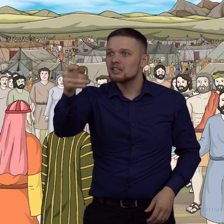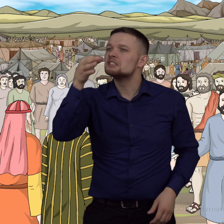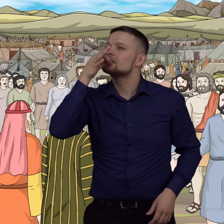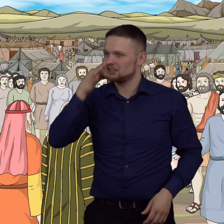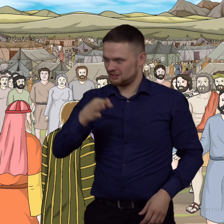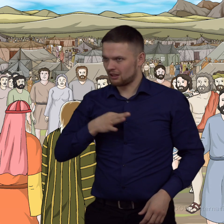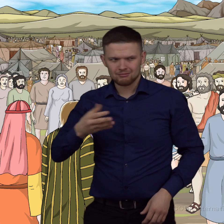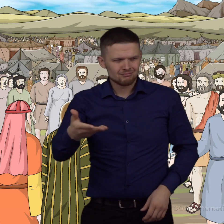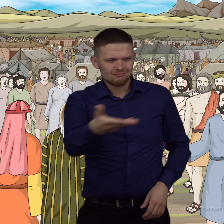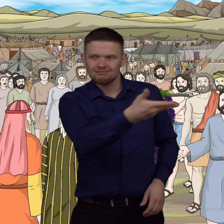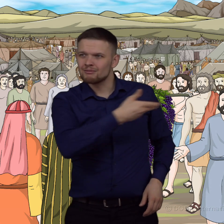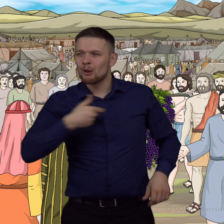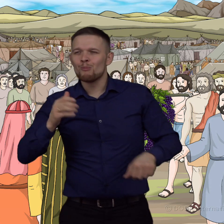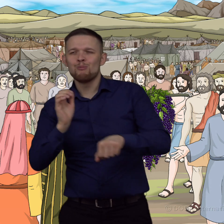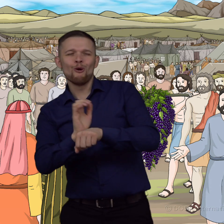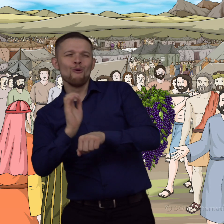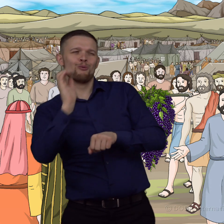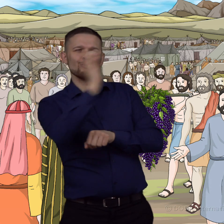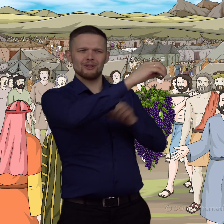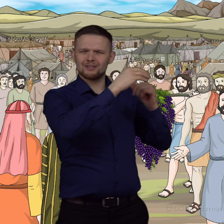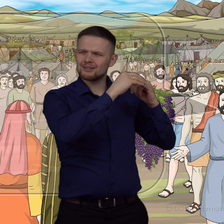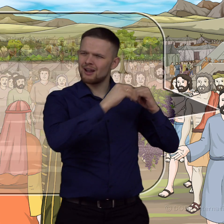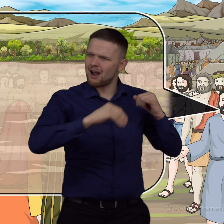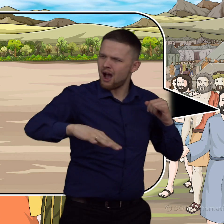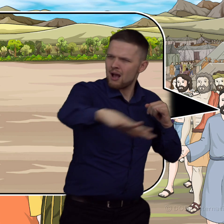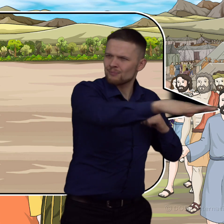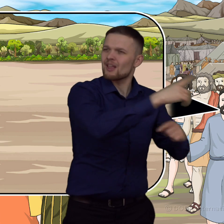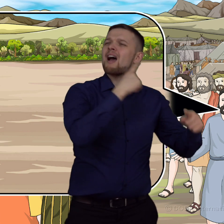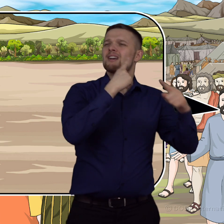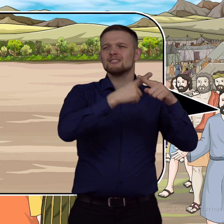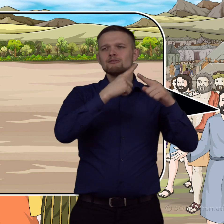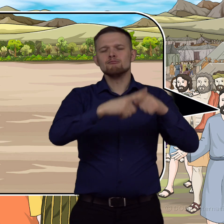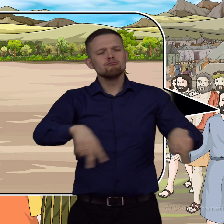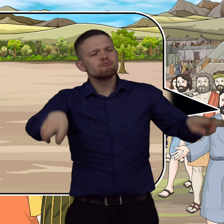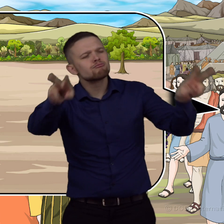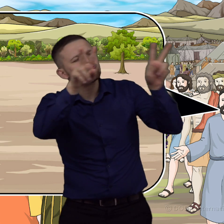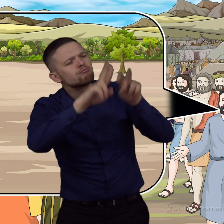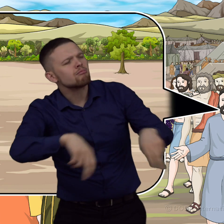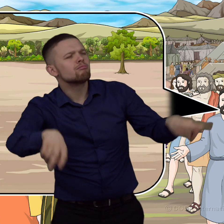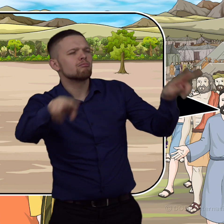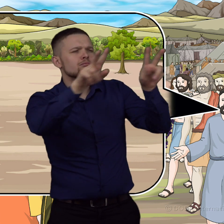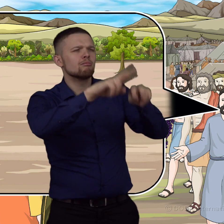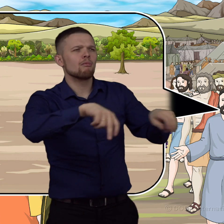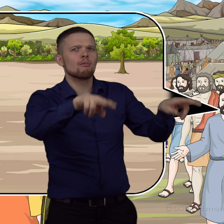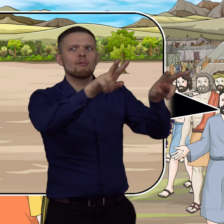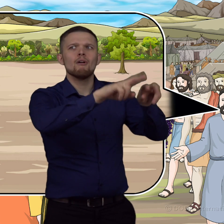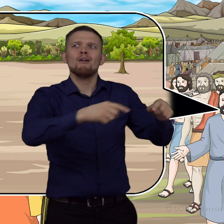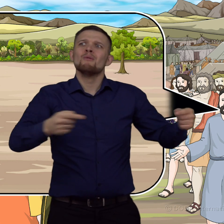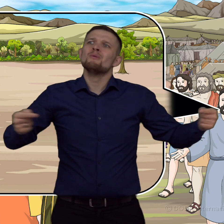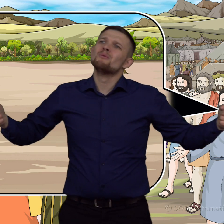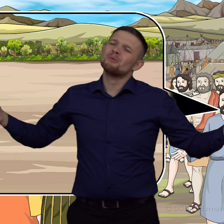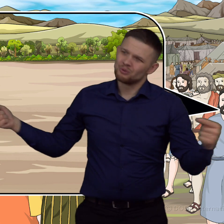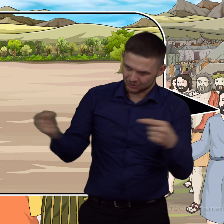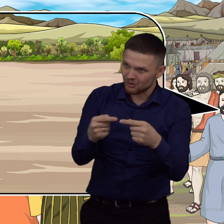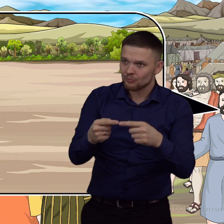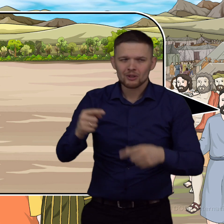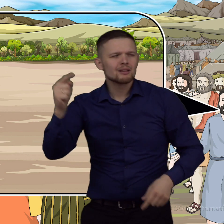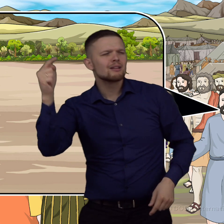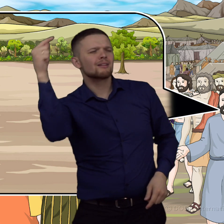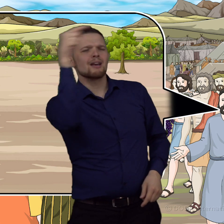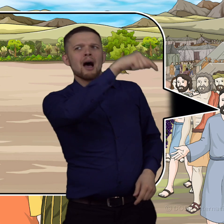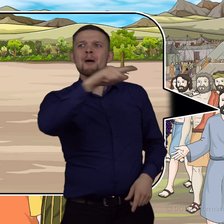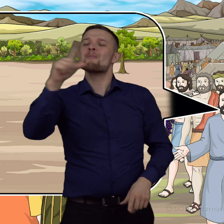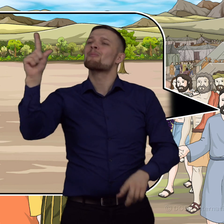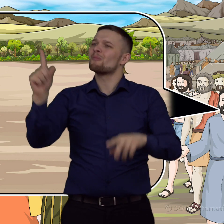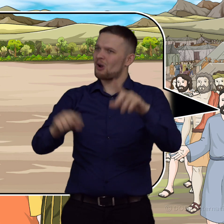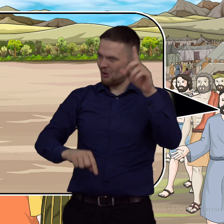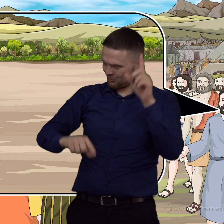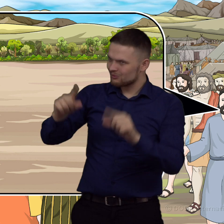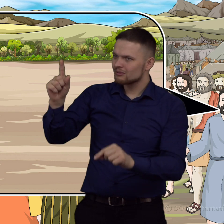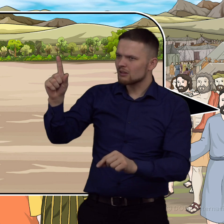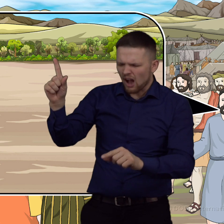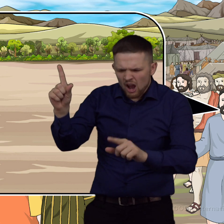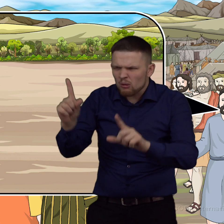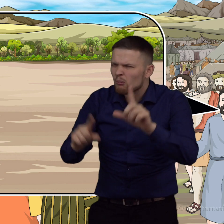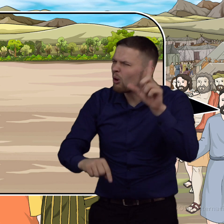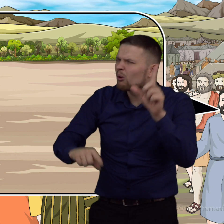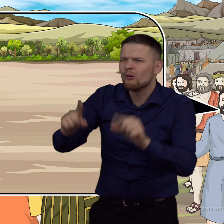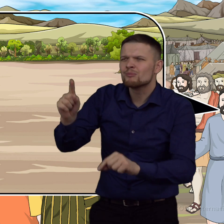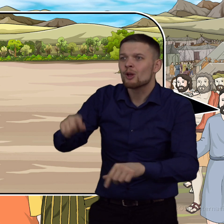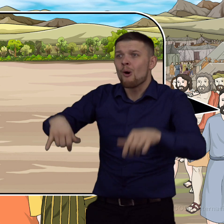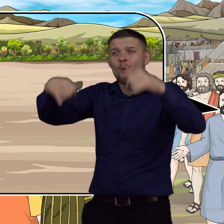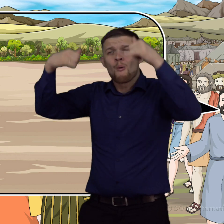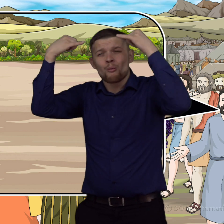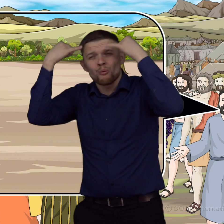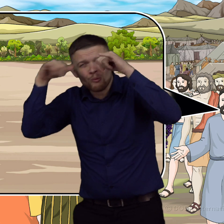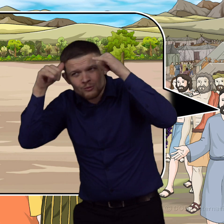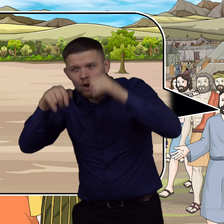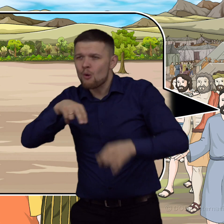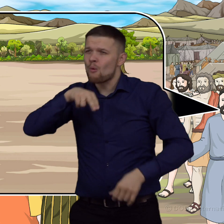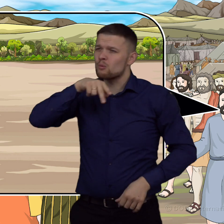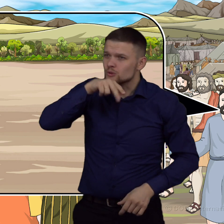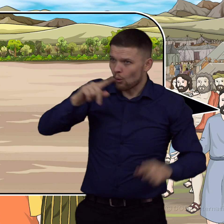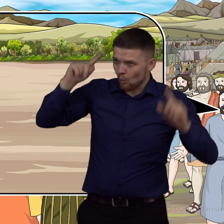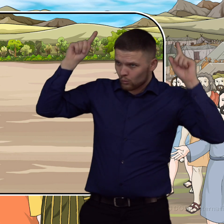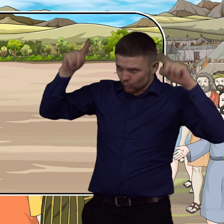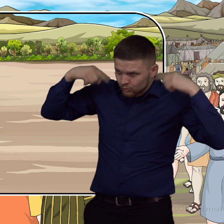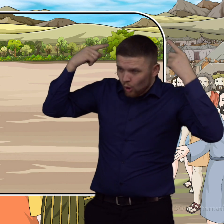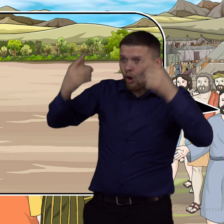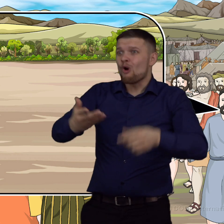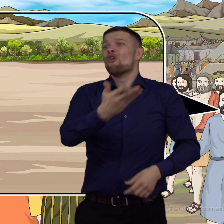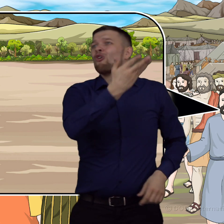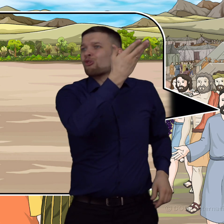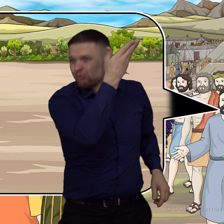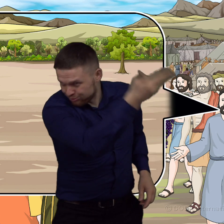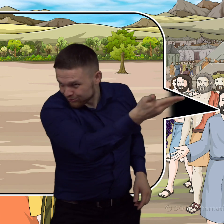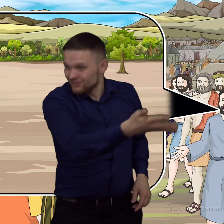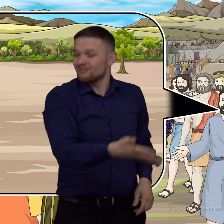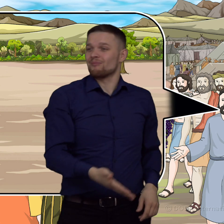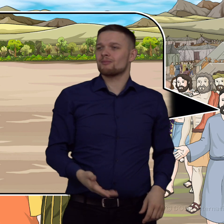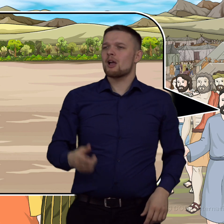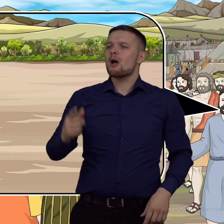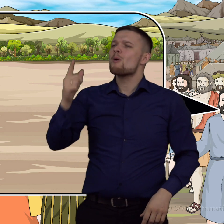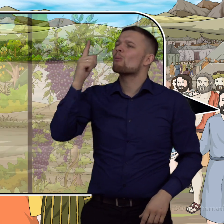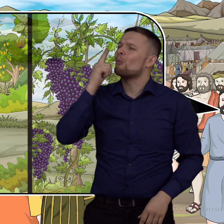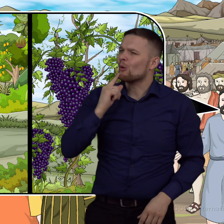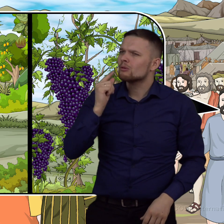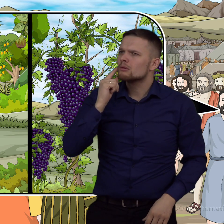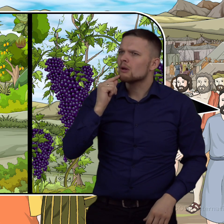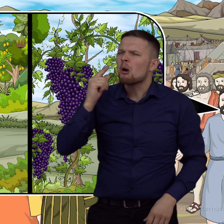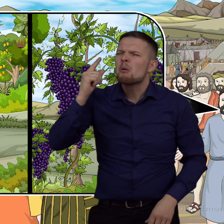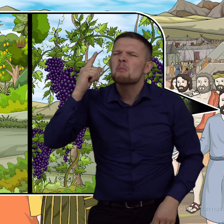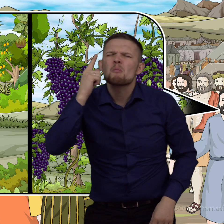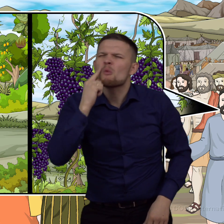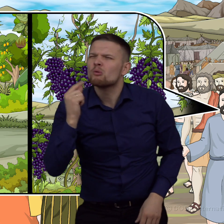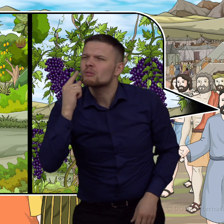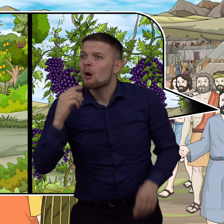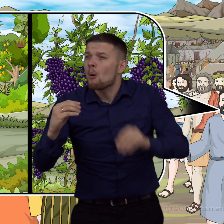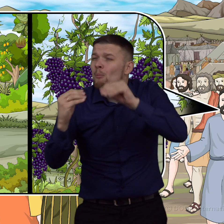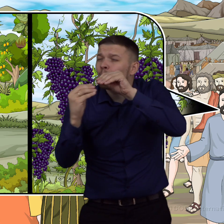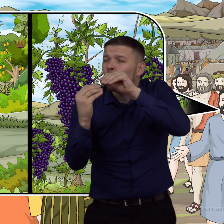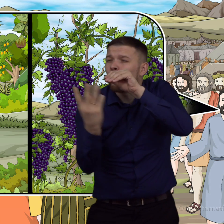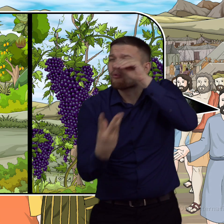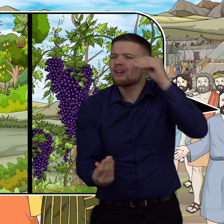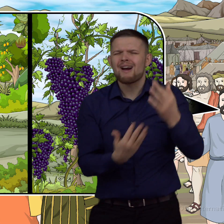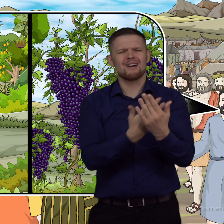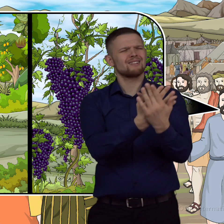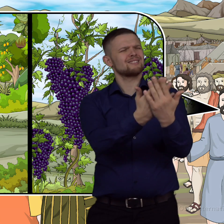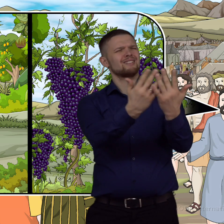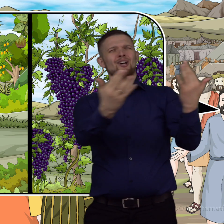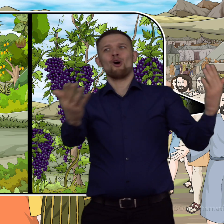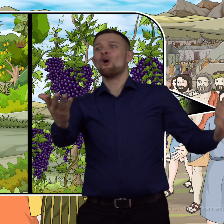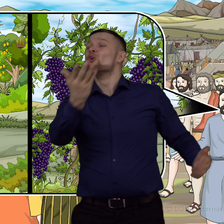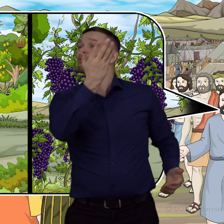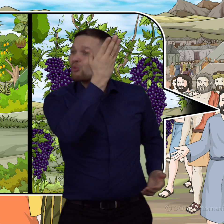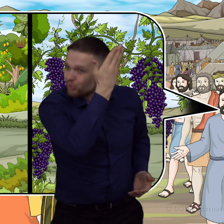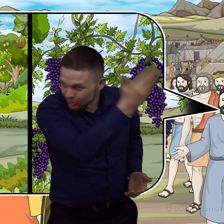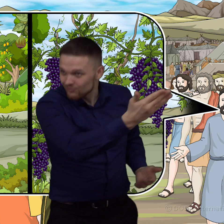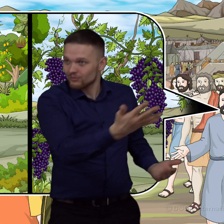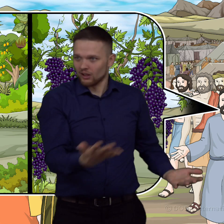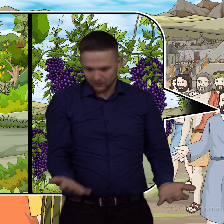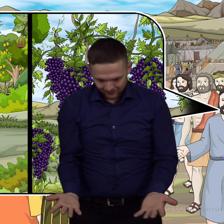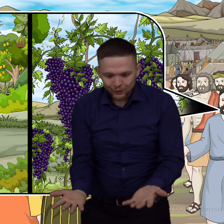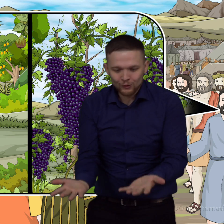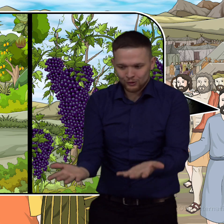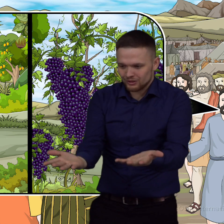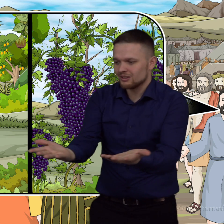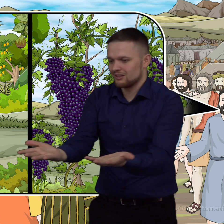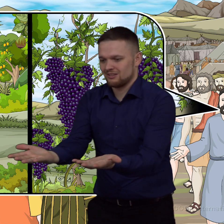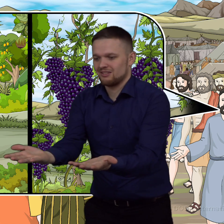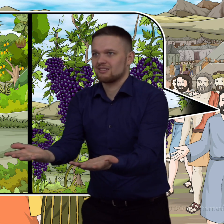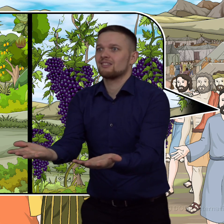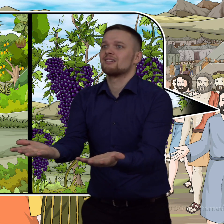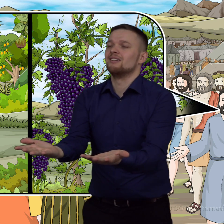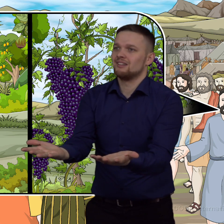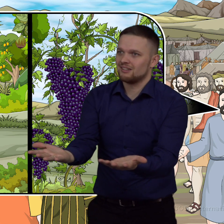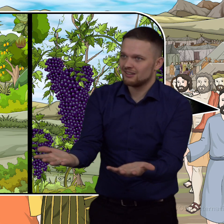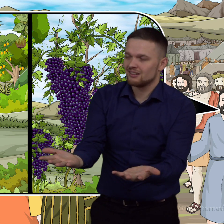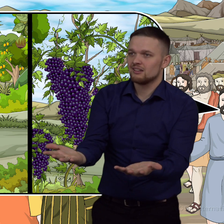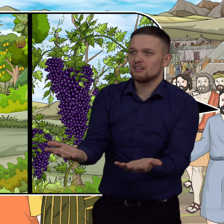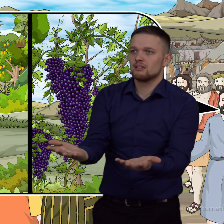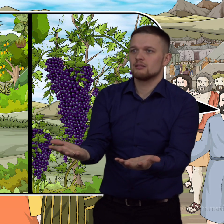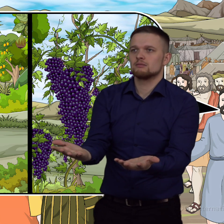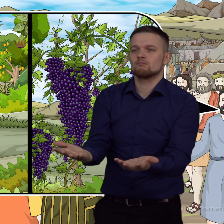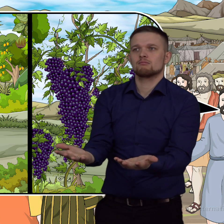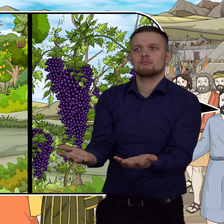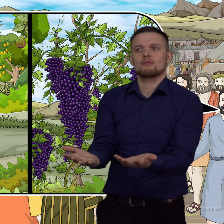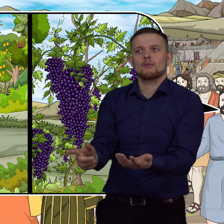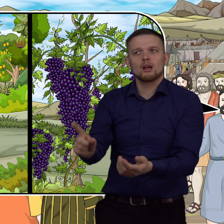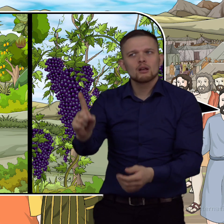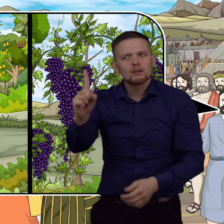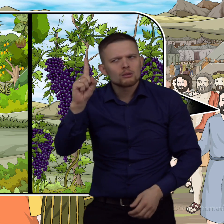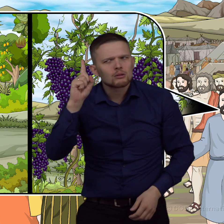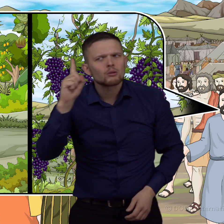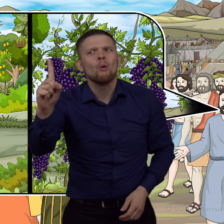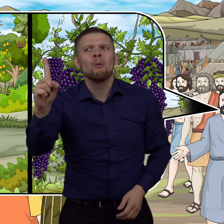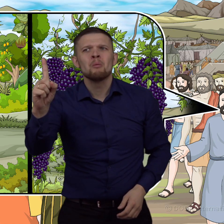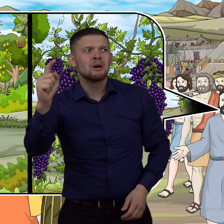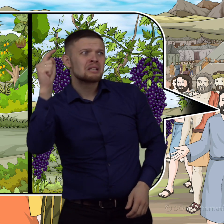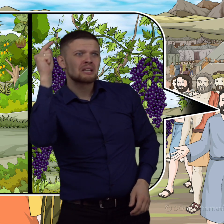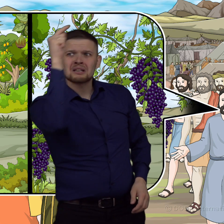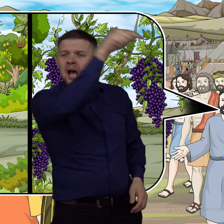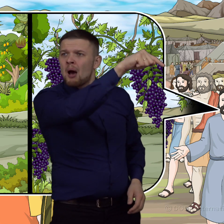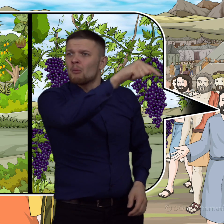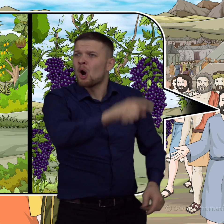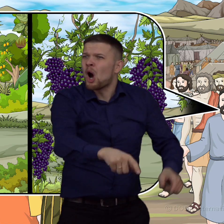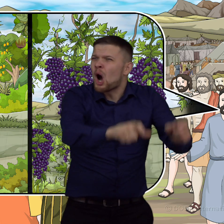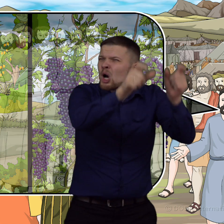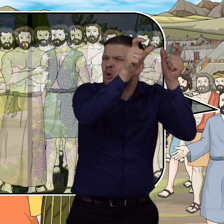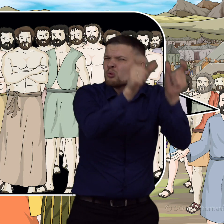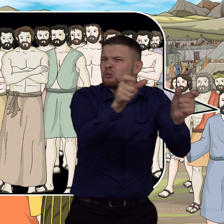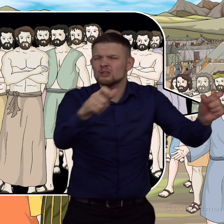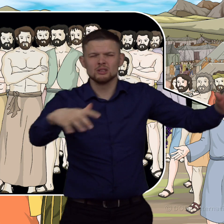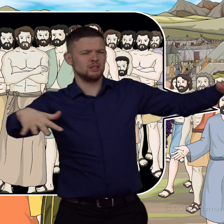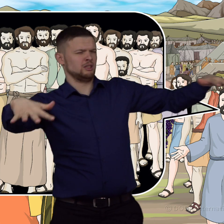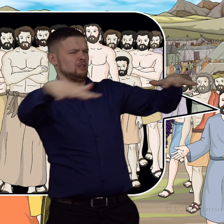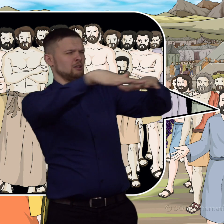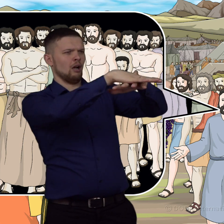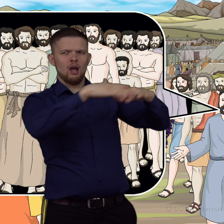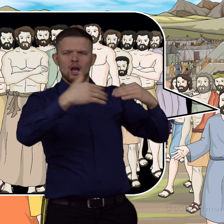And they gave this account to Moses: “We went into the land to which you sent us, and indeed, it is flowing with milk and honey. Here is some of its fruit!